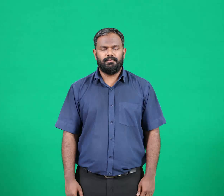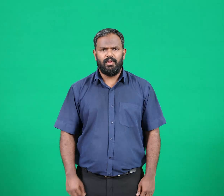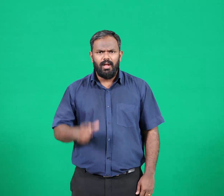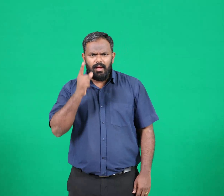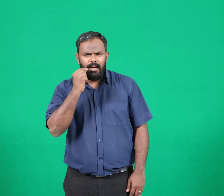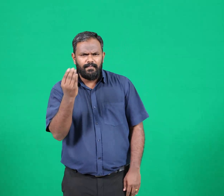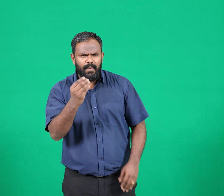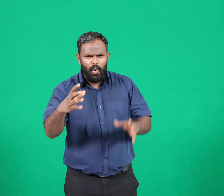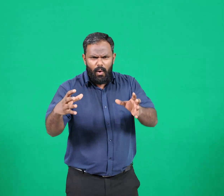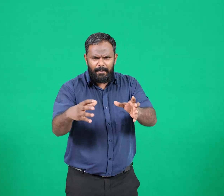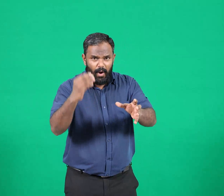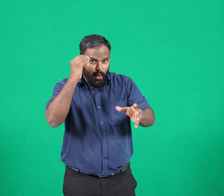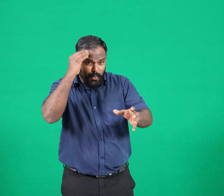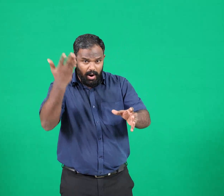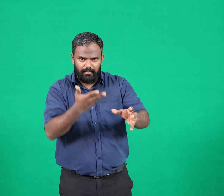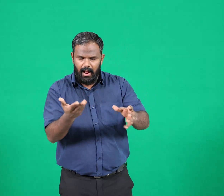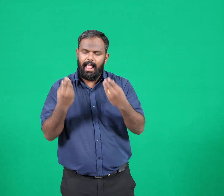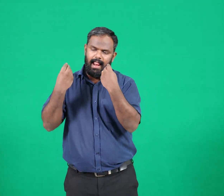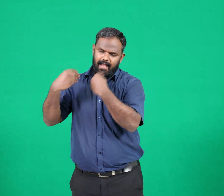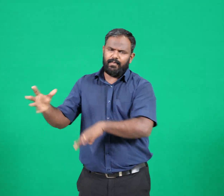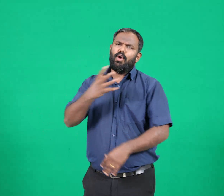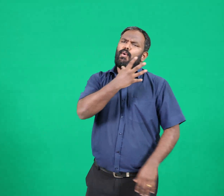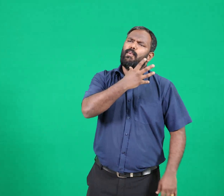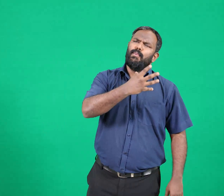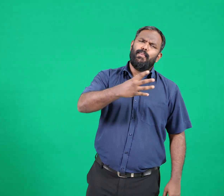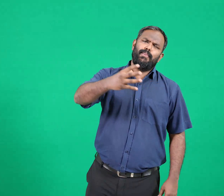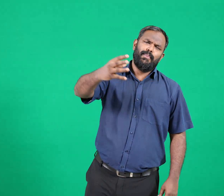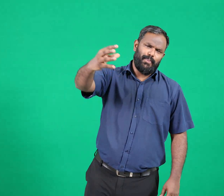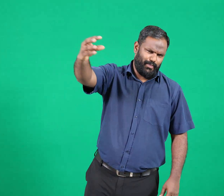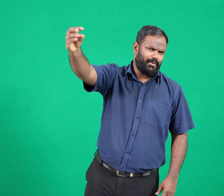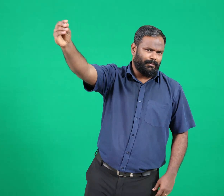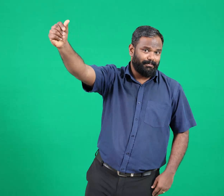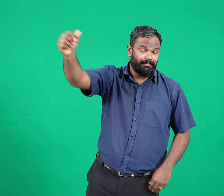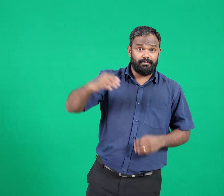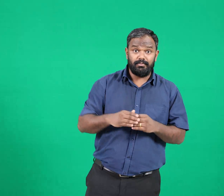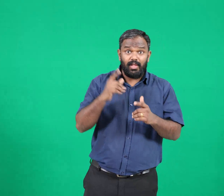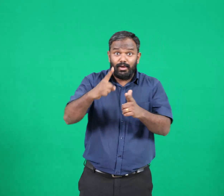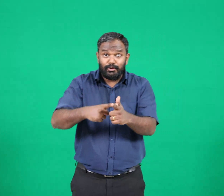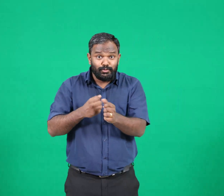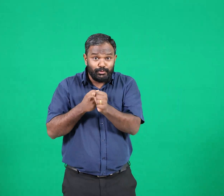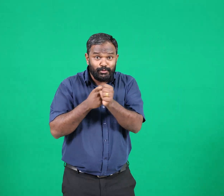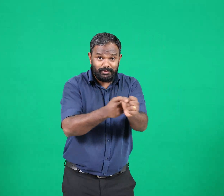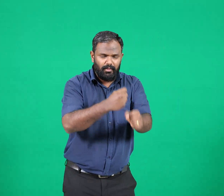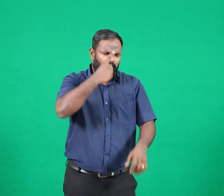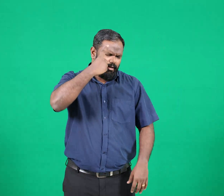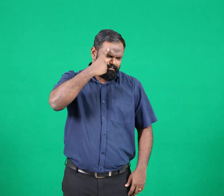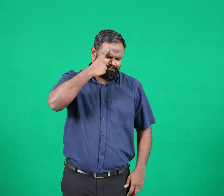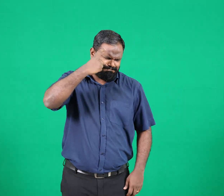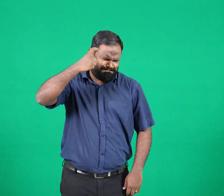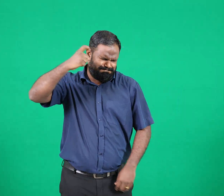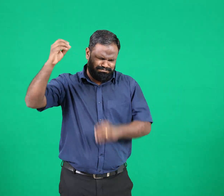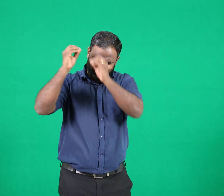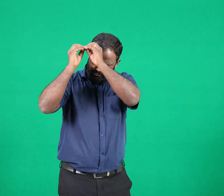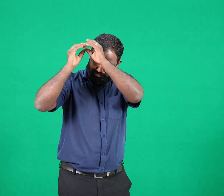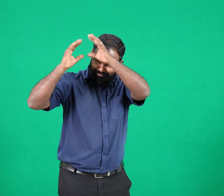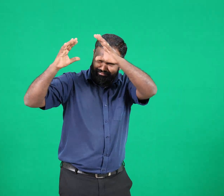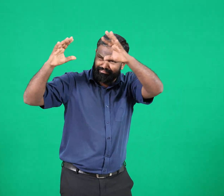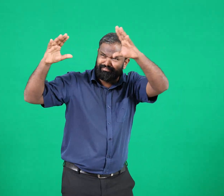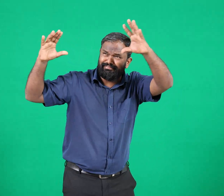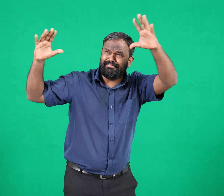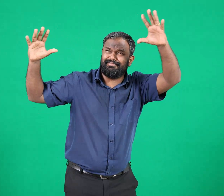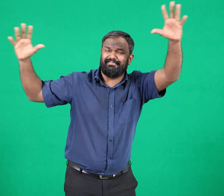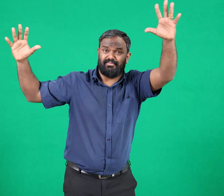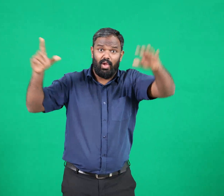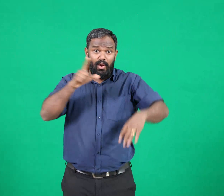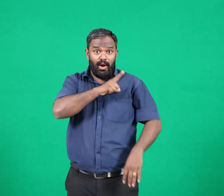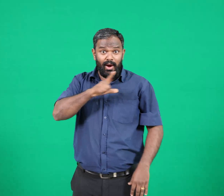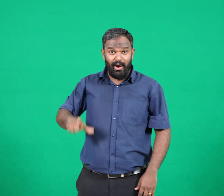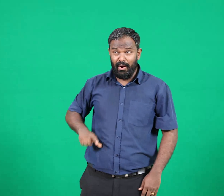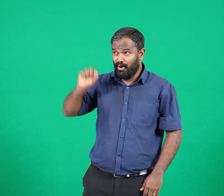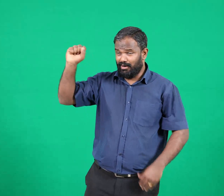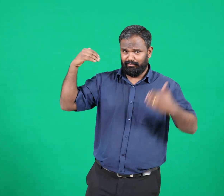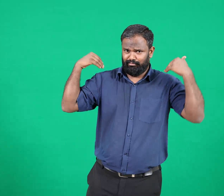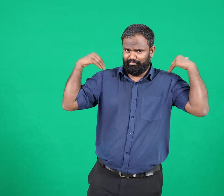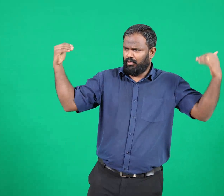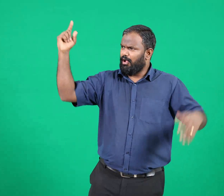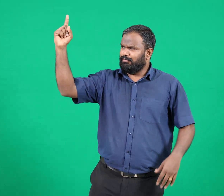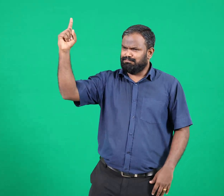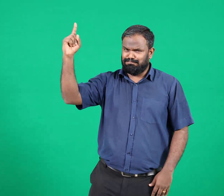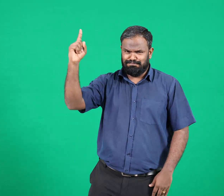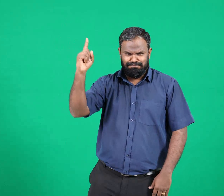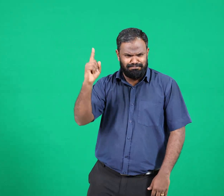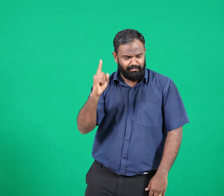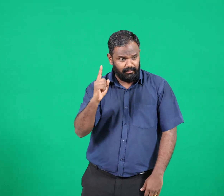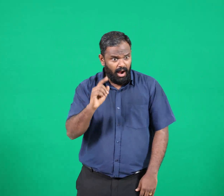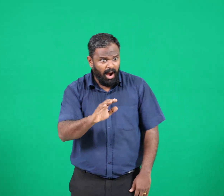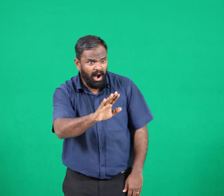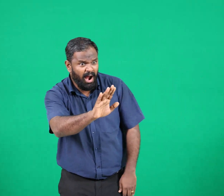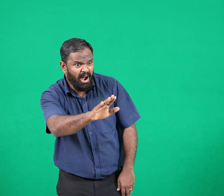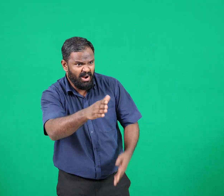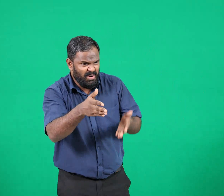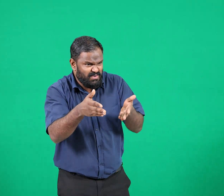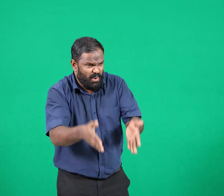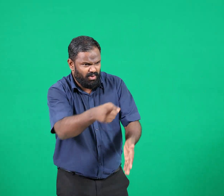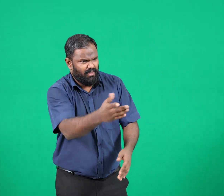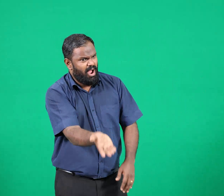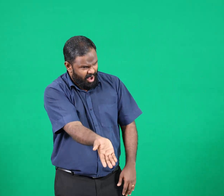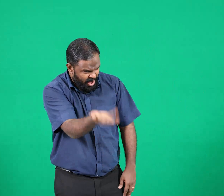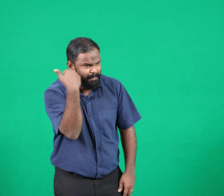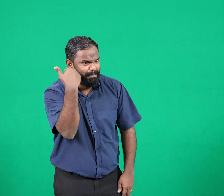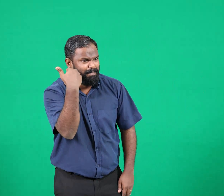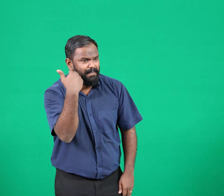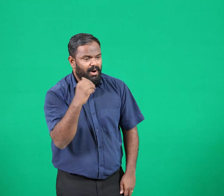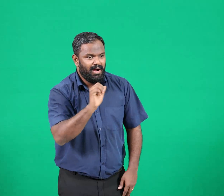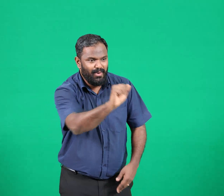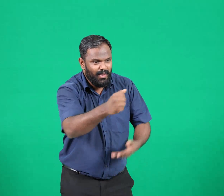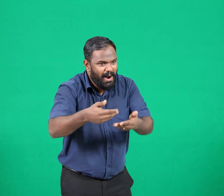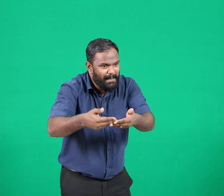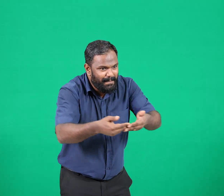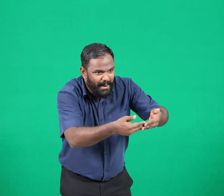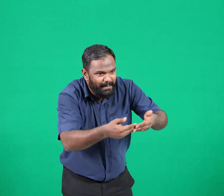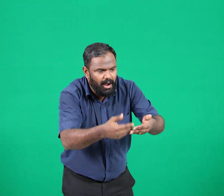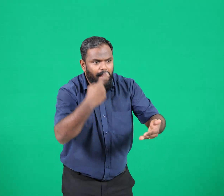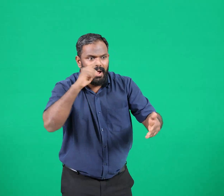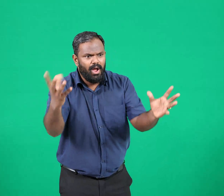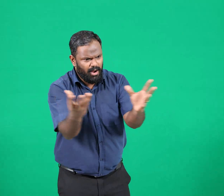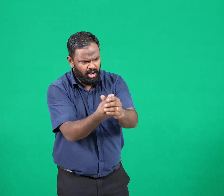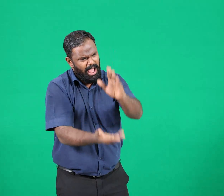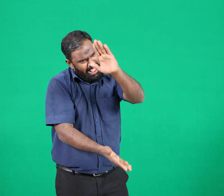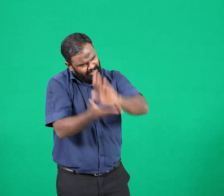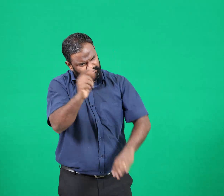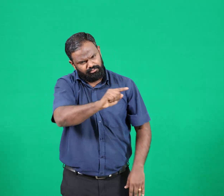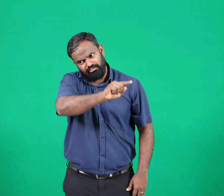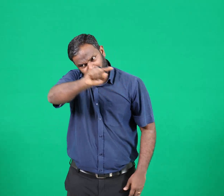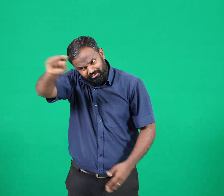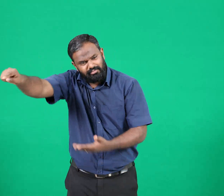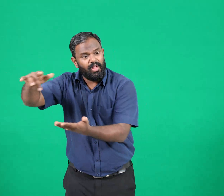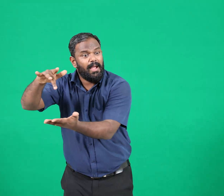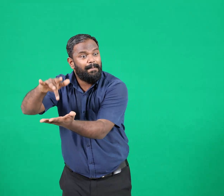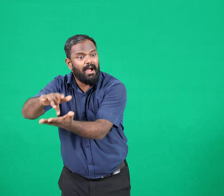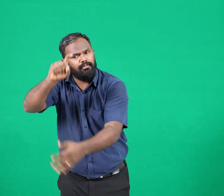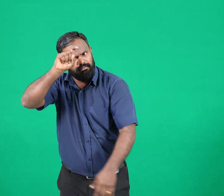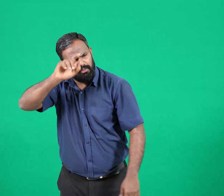When the Magi had gone, an angel of the Lord appeared to Joseph in a dream. " Get up!" he said.